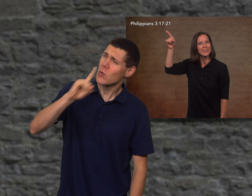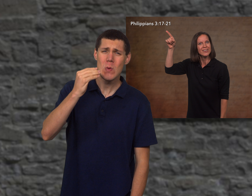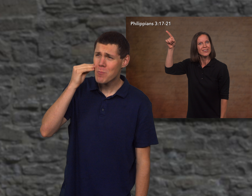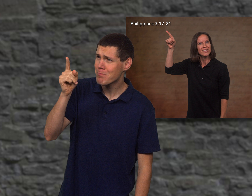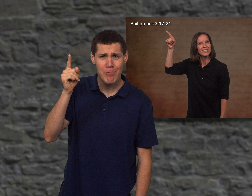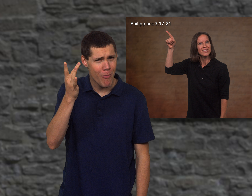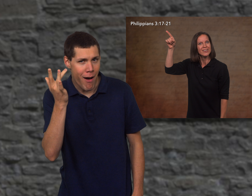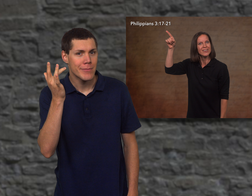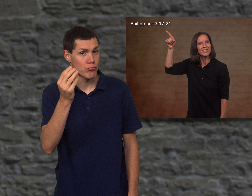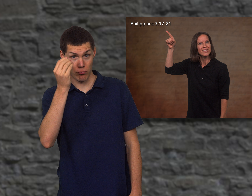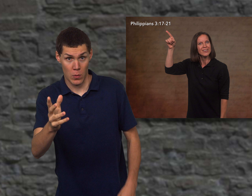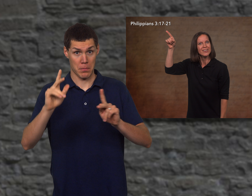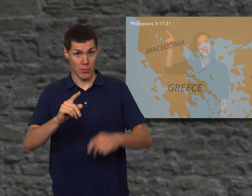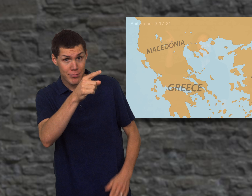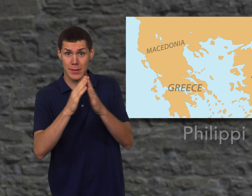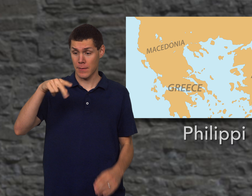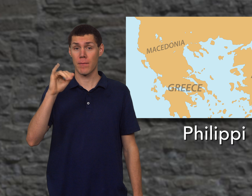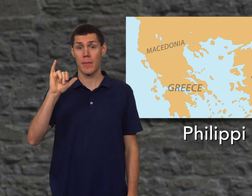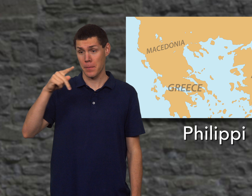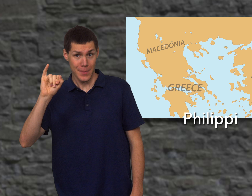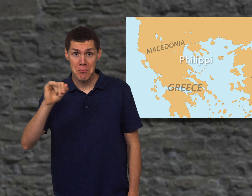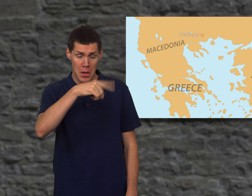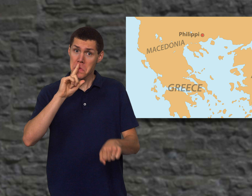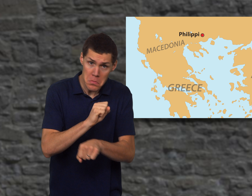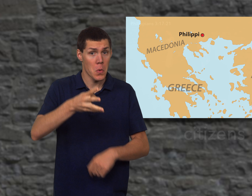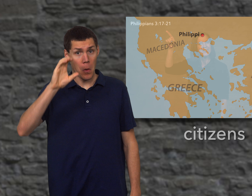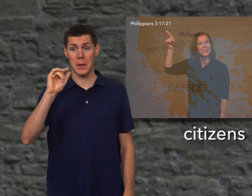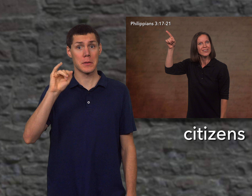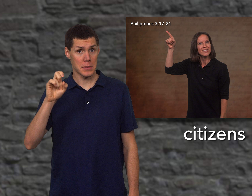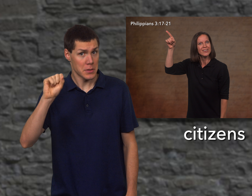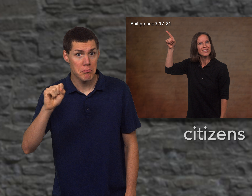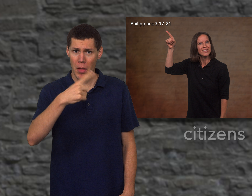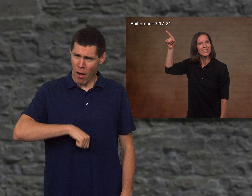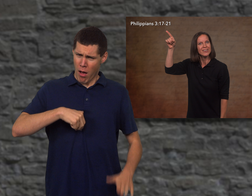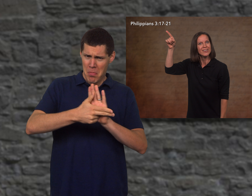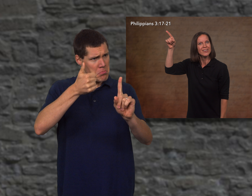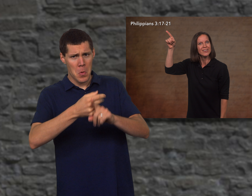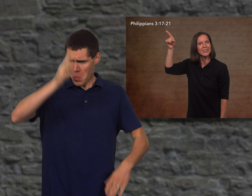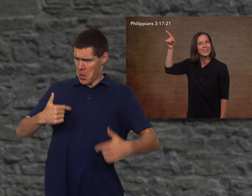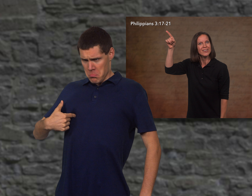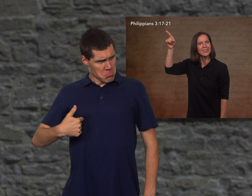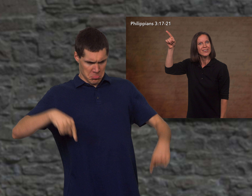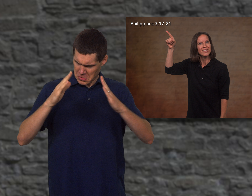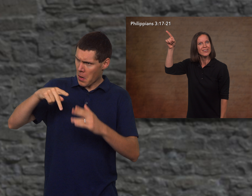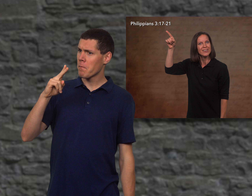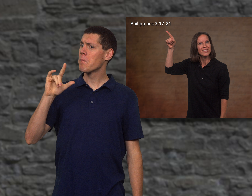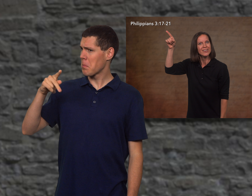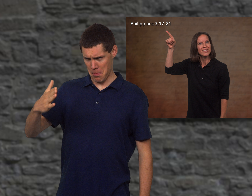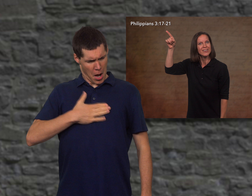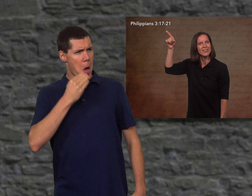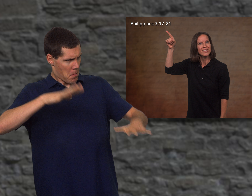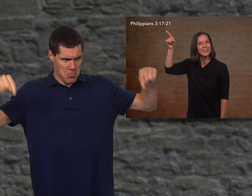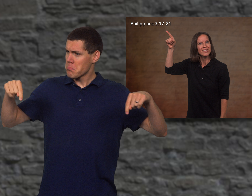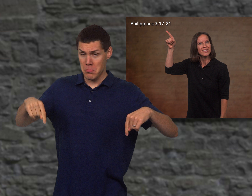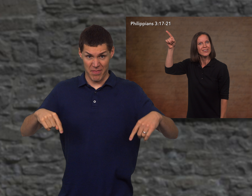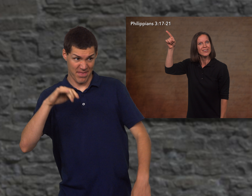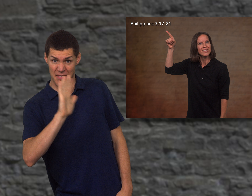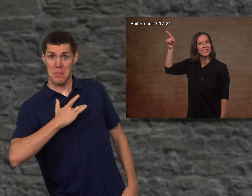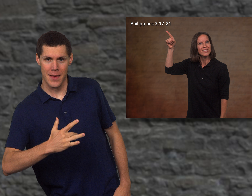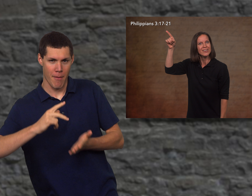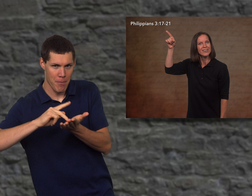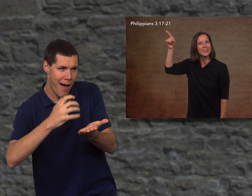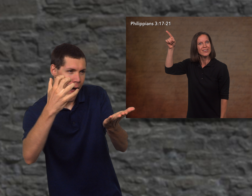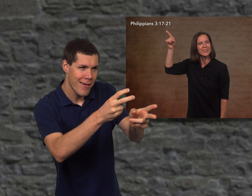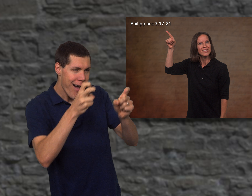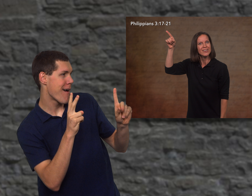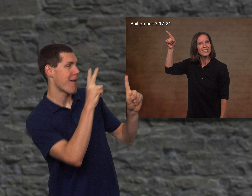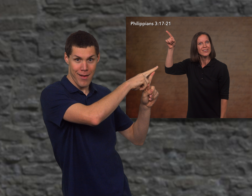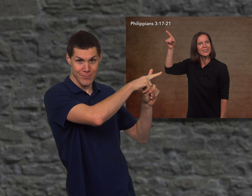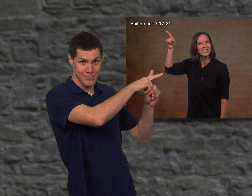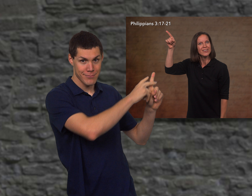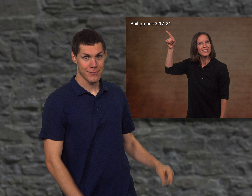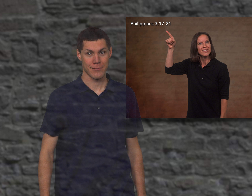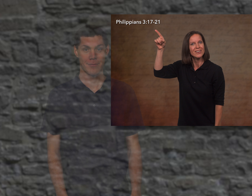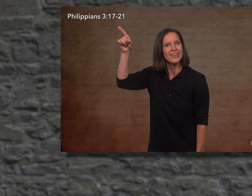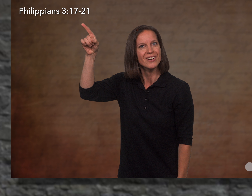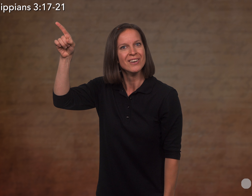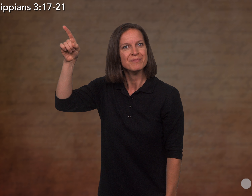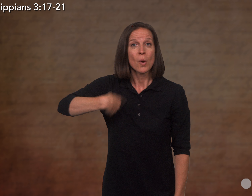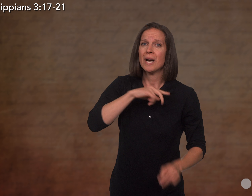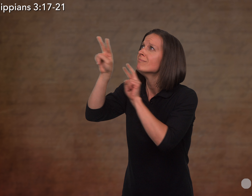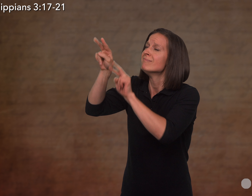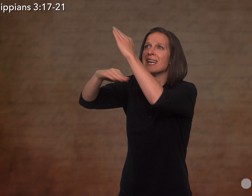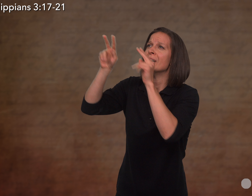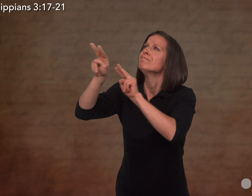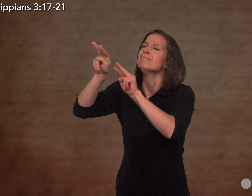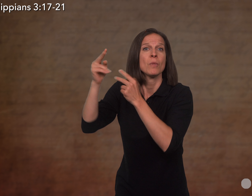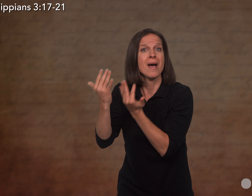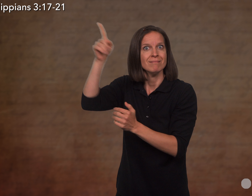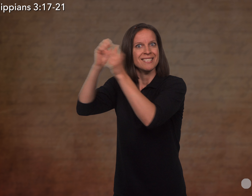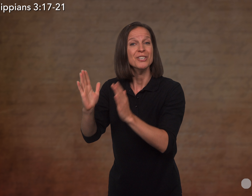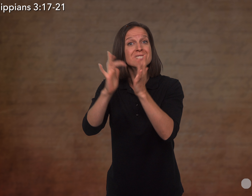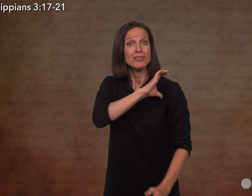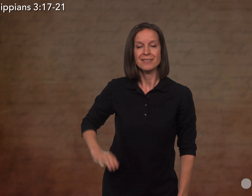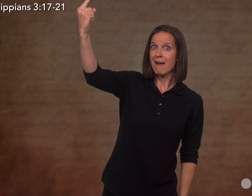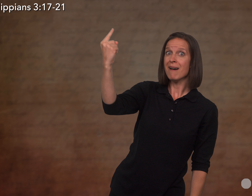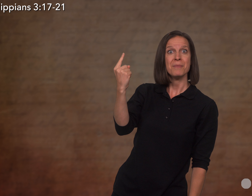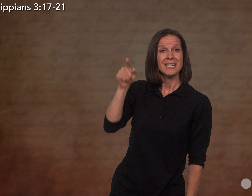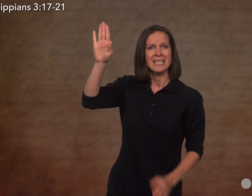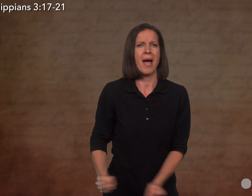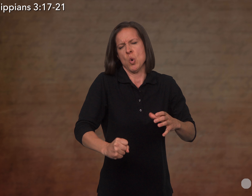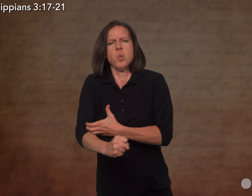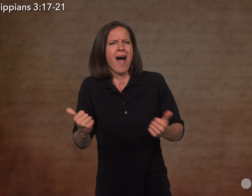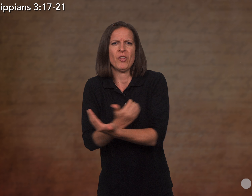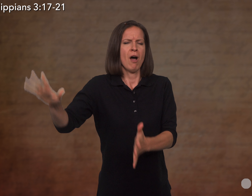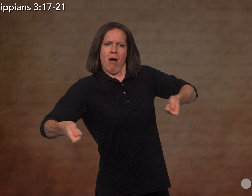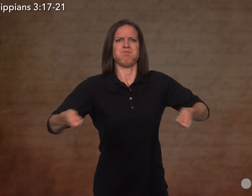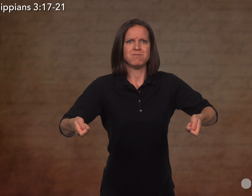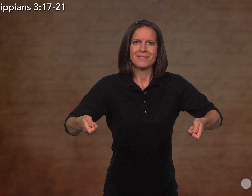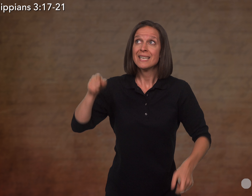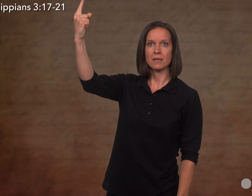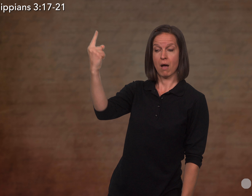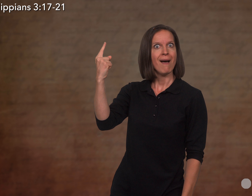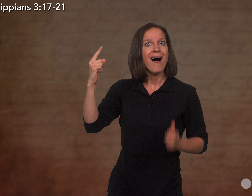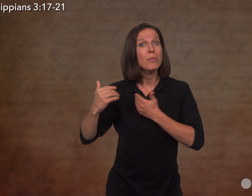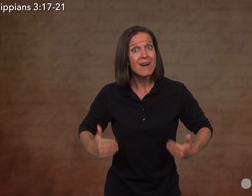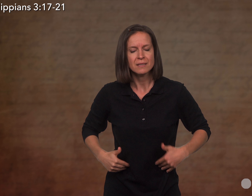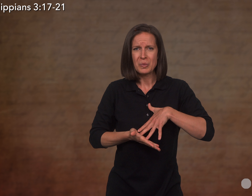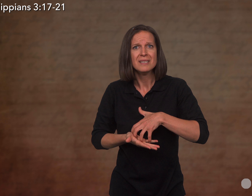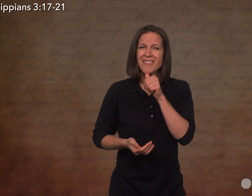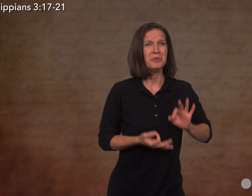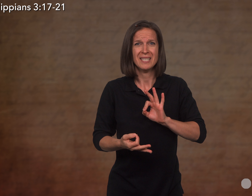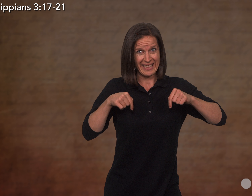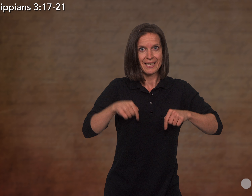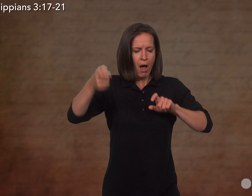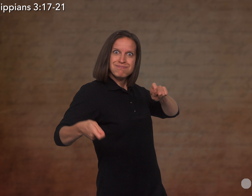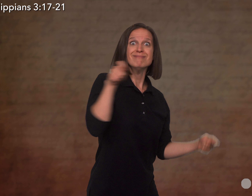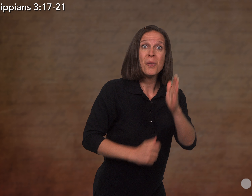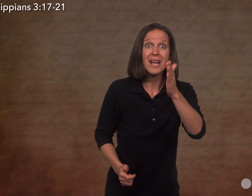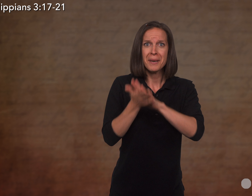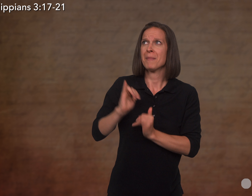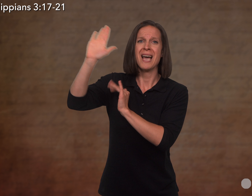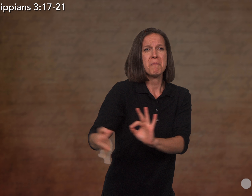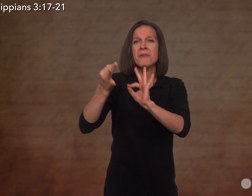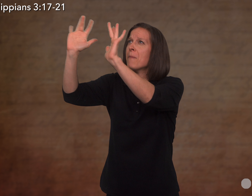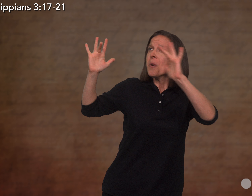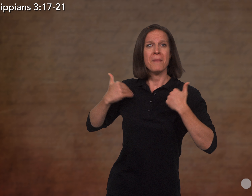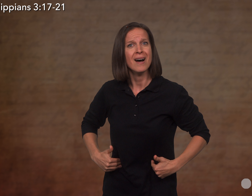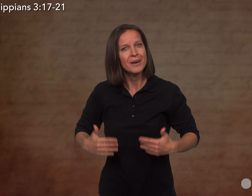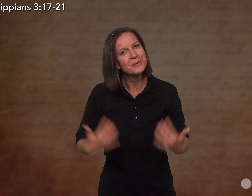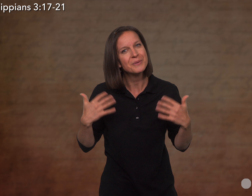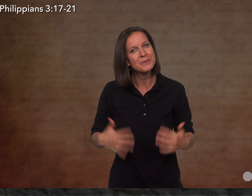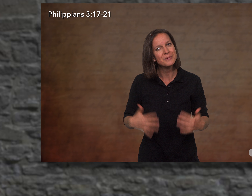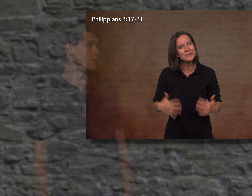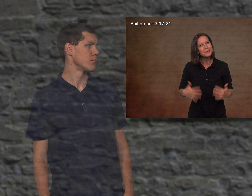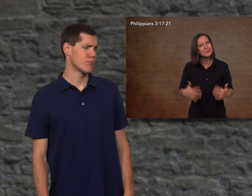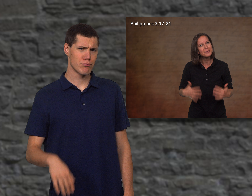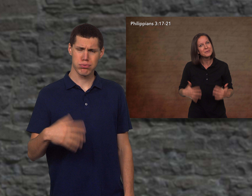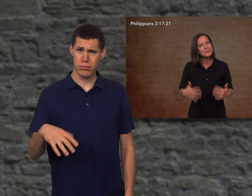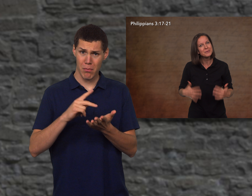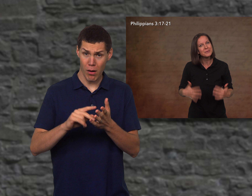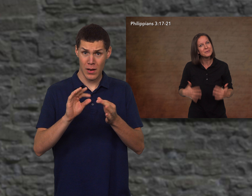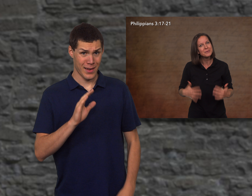But our citizenship is in heaven, and we eagerly await a Savior from there, the Lord Jesus Christ, who, by the power that enables Him to subject all things to Himself, will transform our lowly bodies to be like His glorious body.